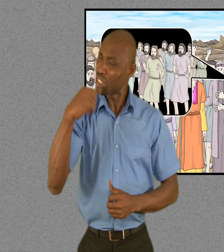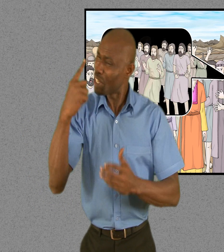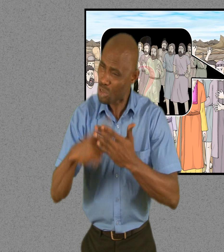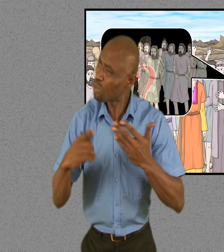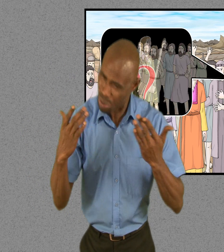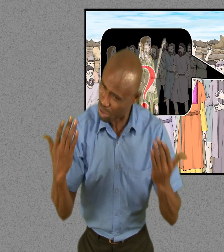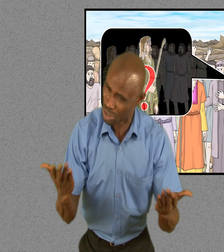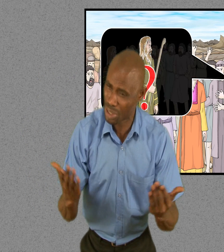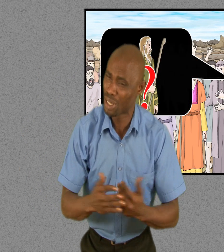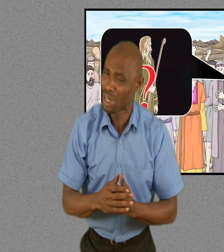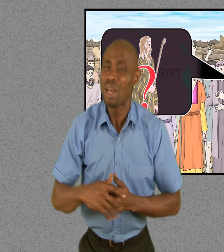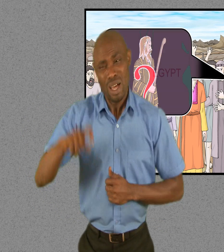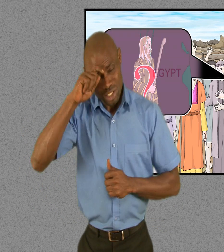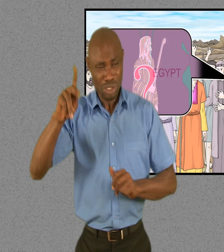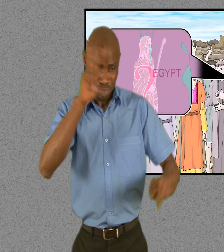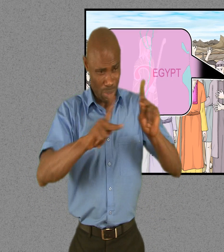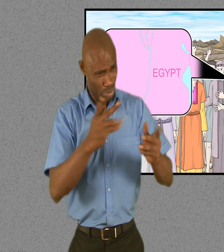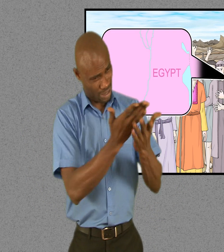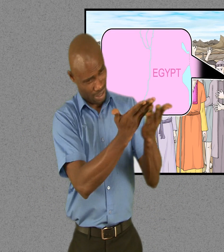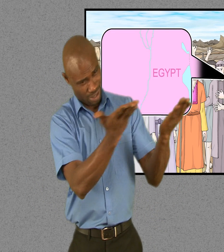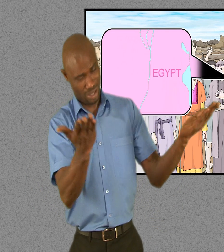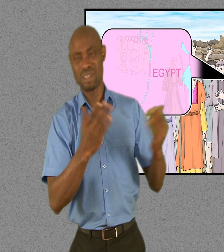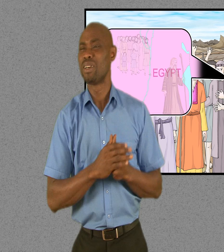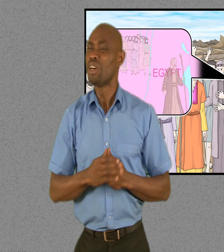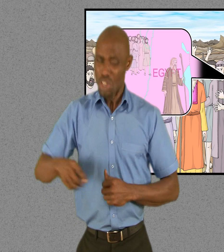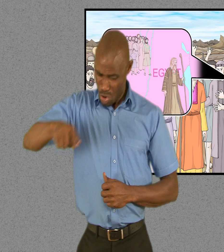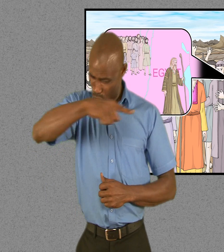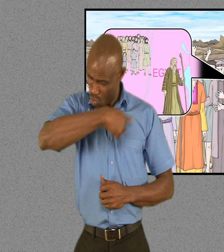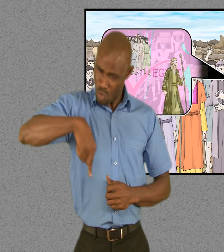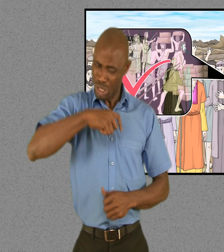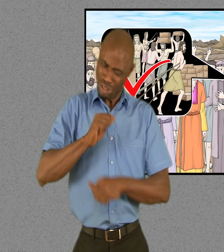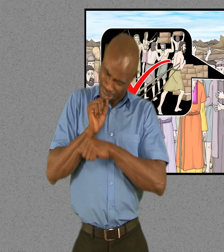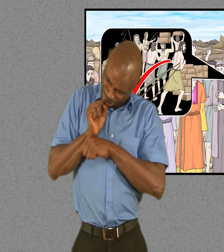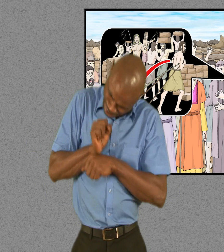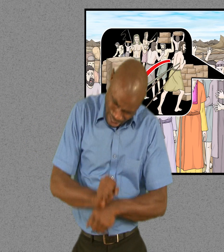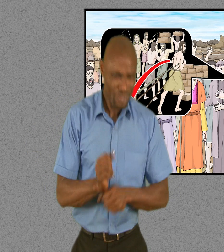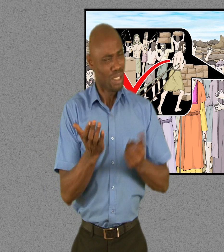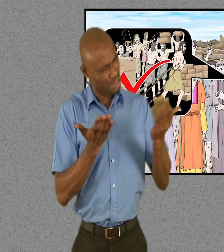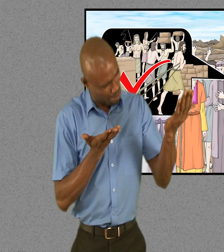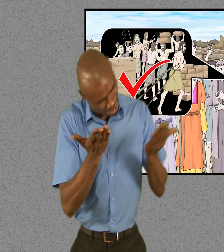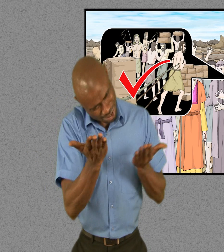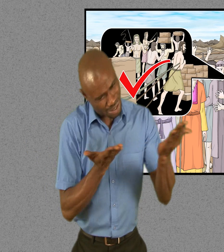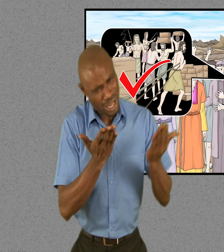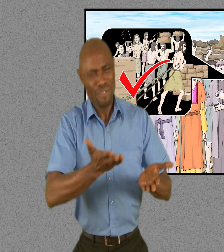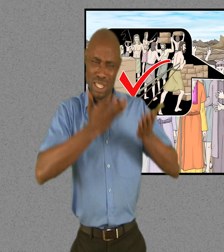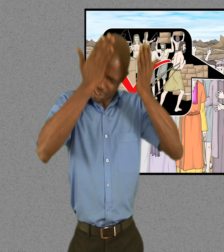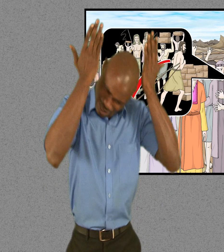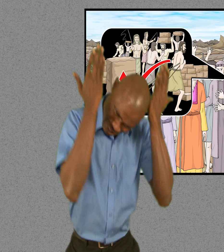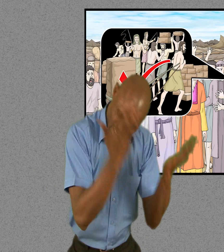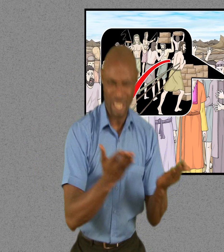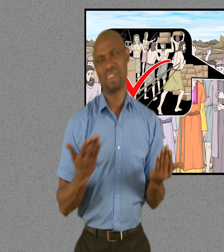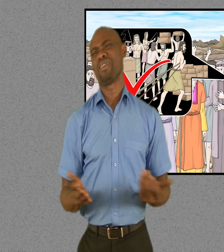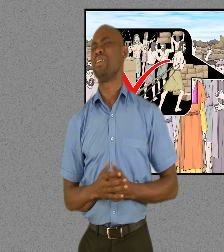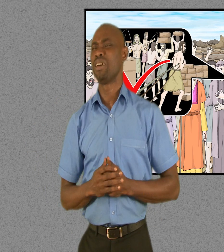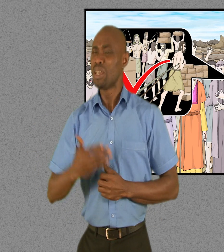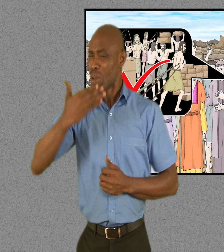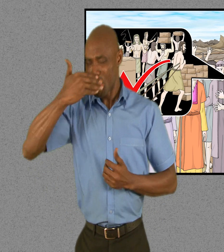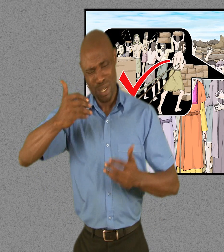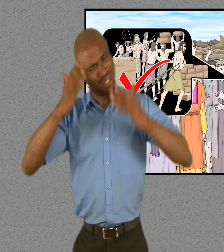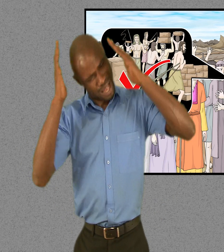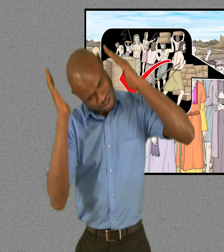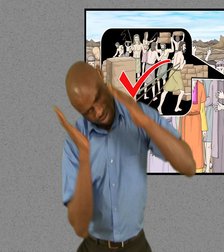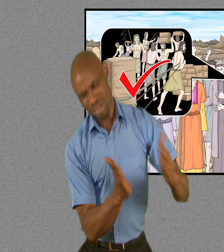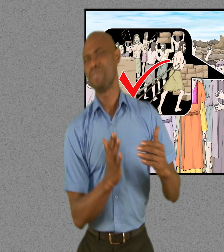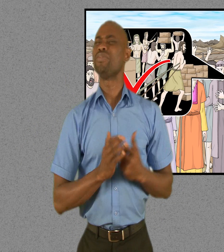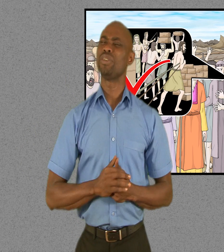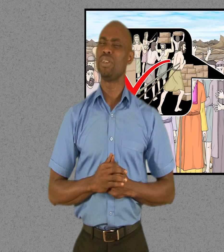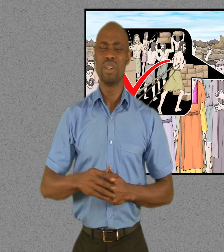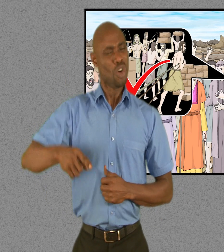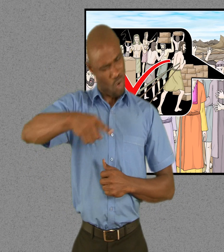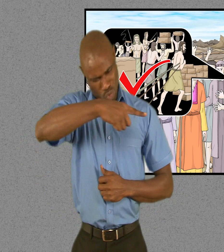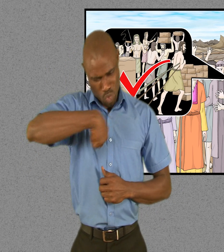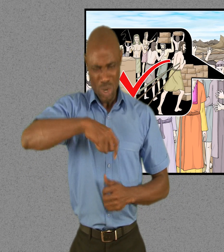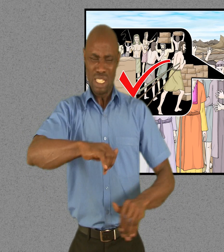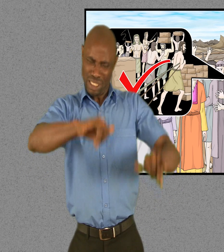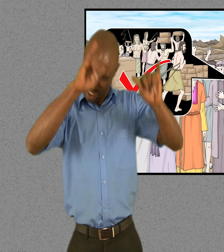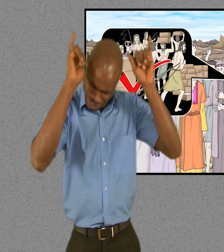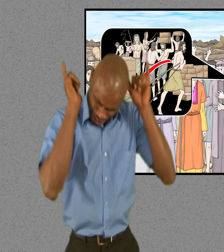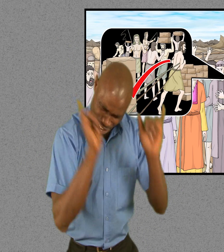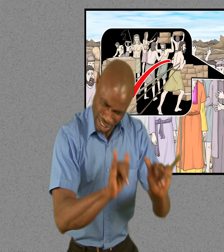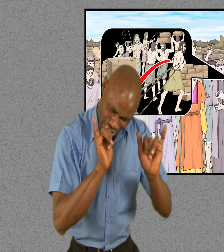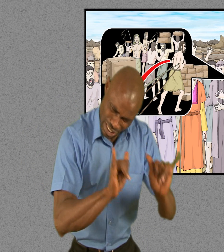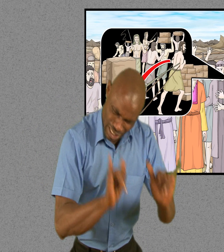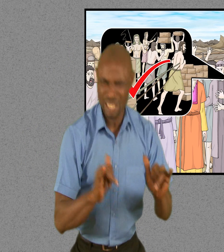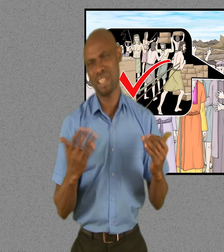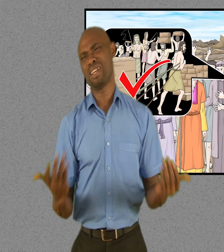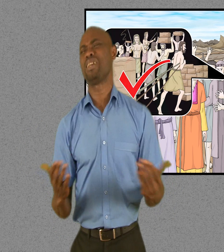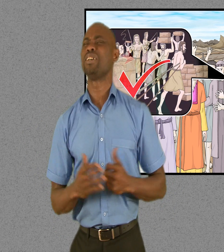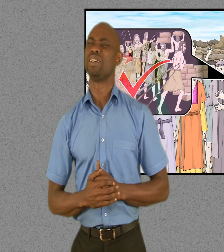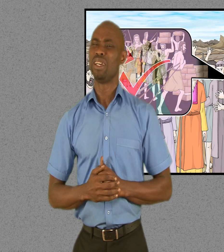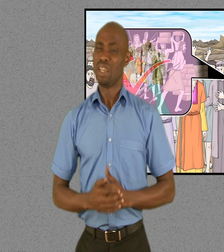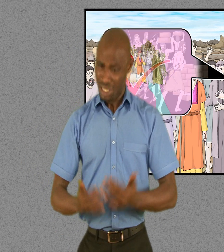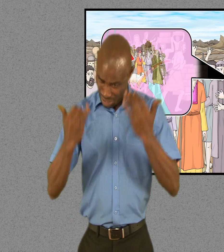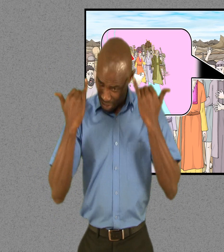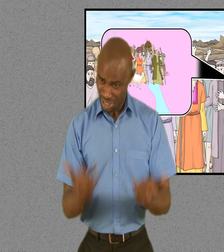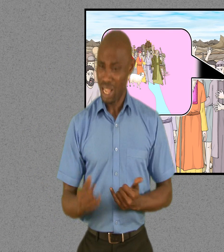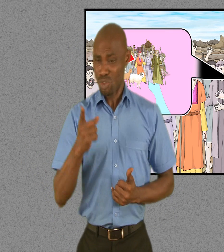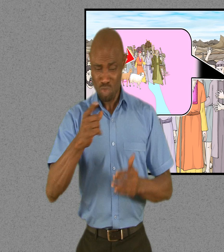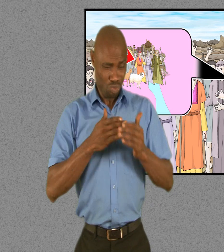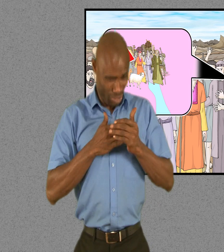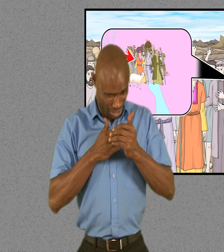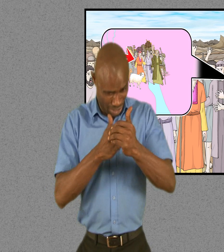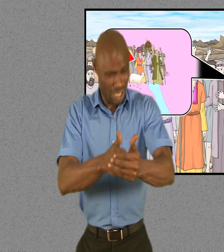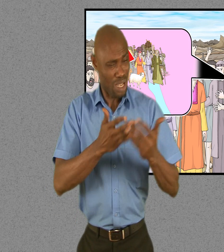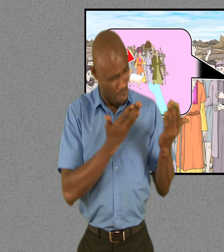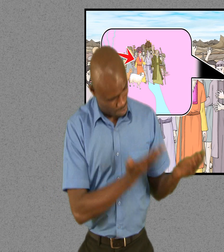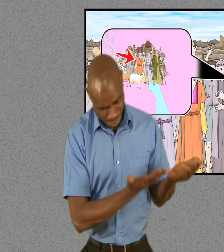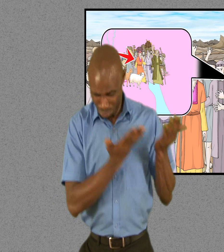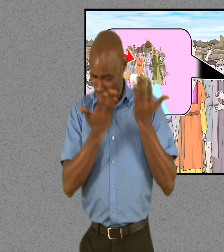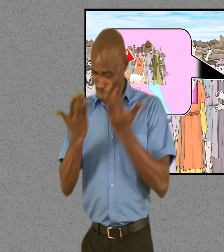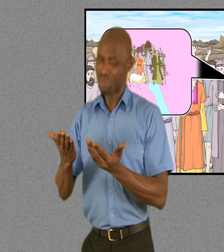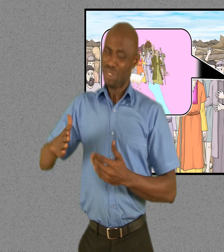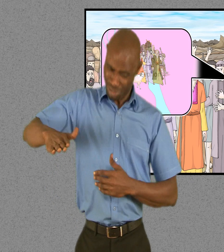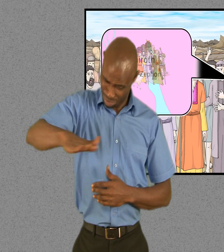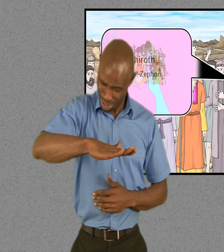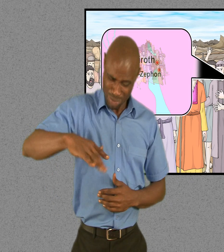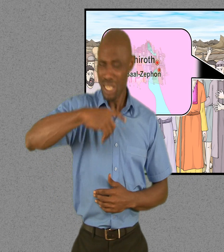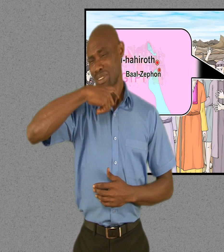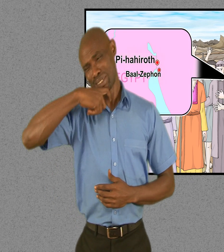Did we not say to you in Egypt, ‘Leave us alone so that we may serve the Egyptians’?